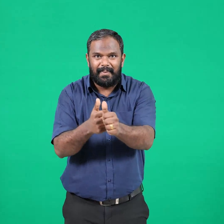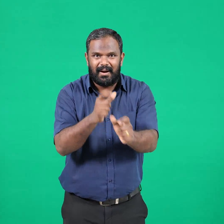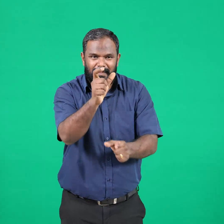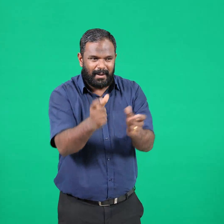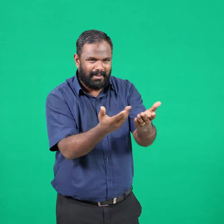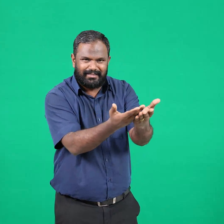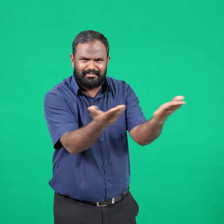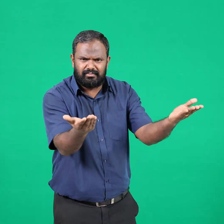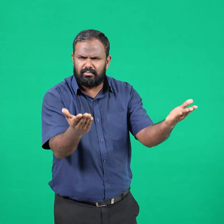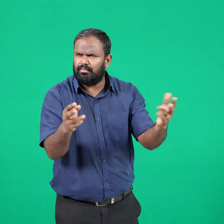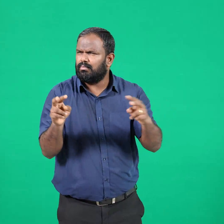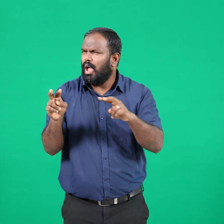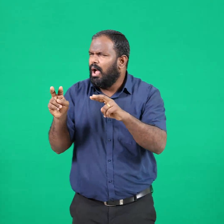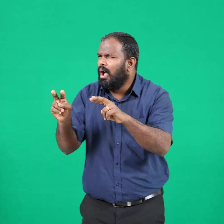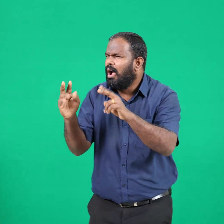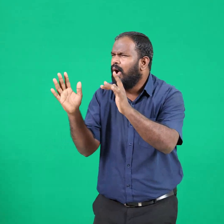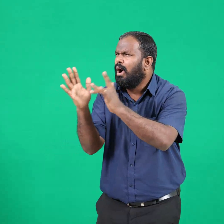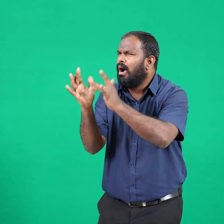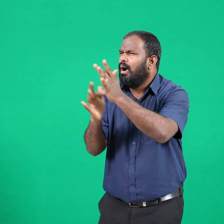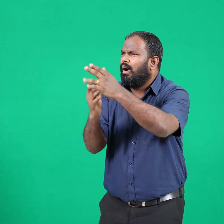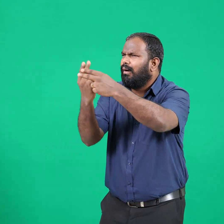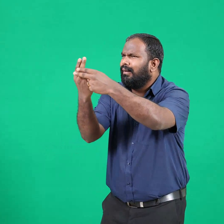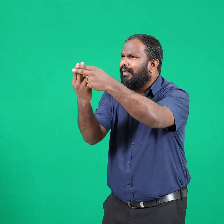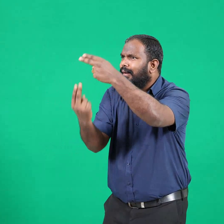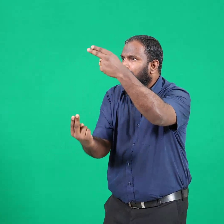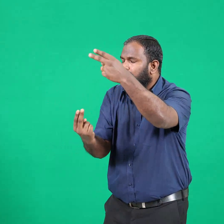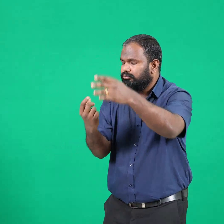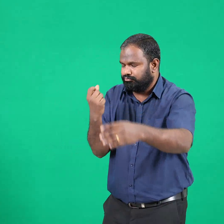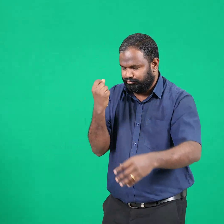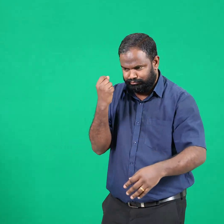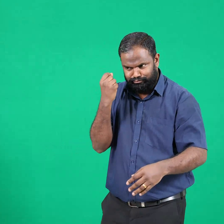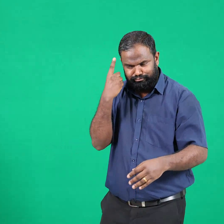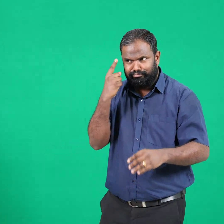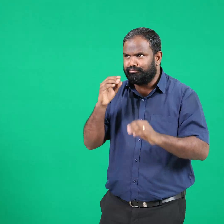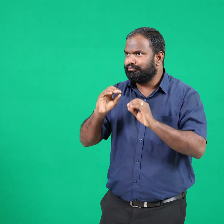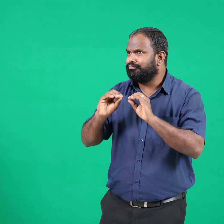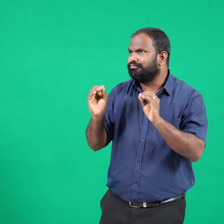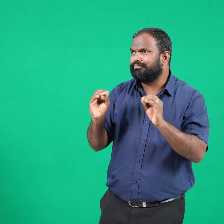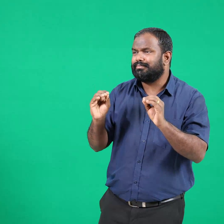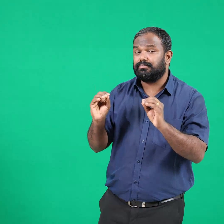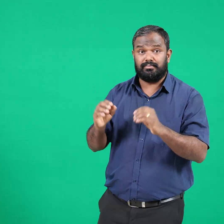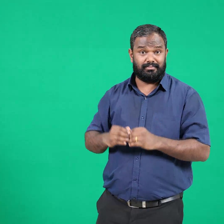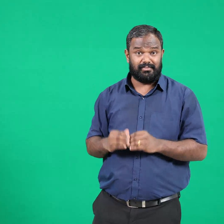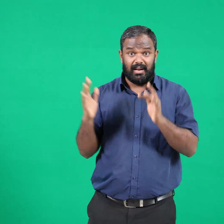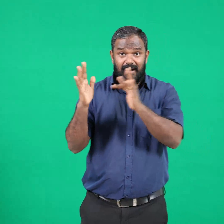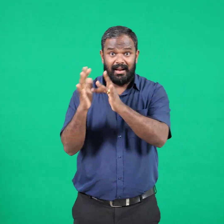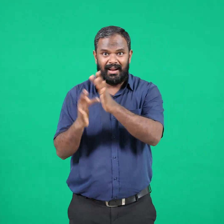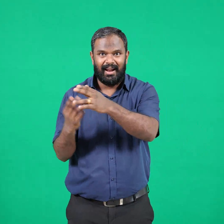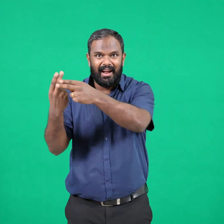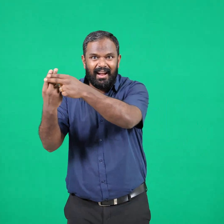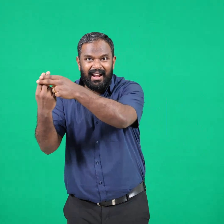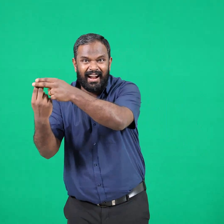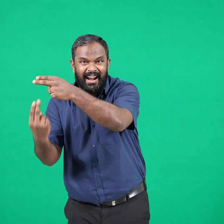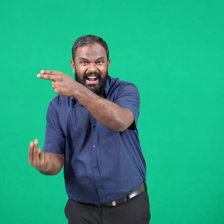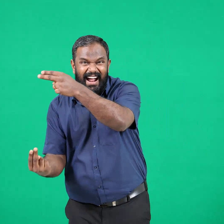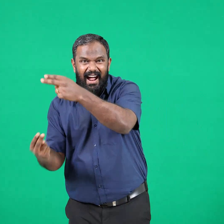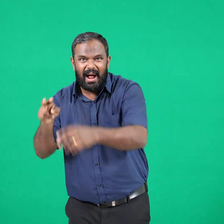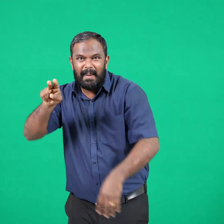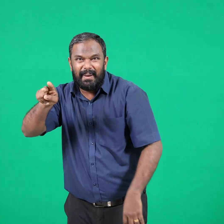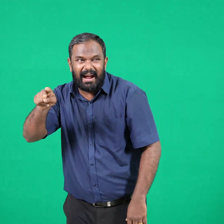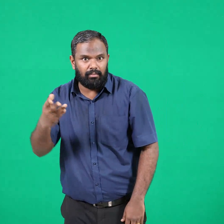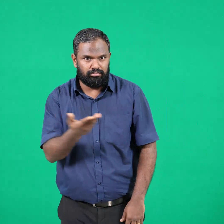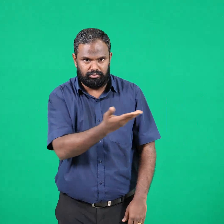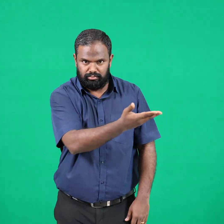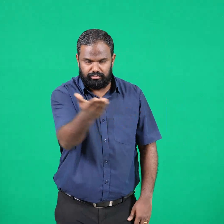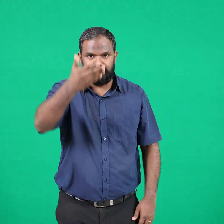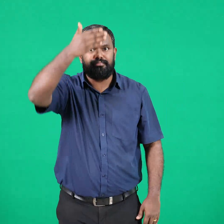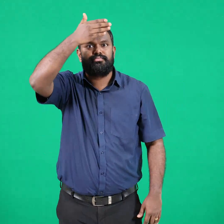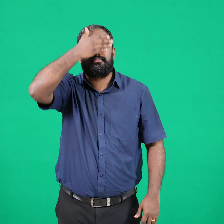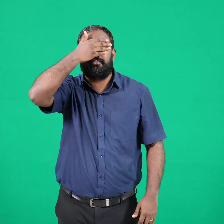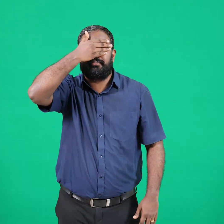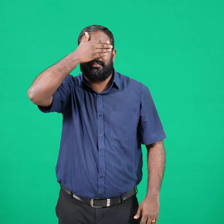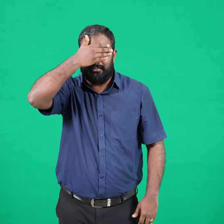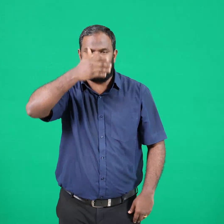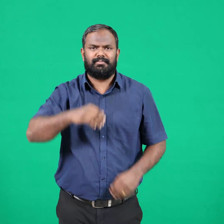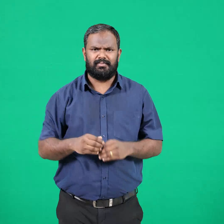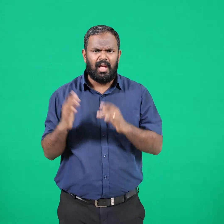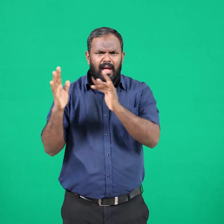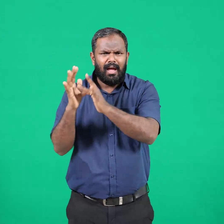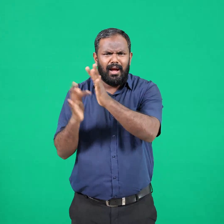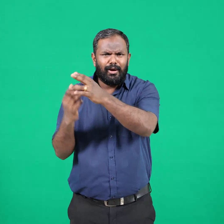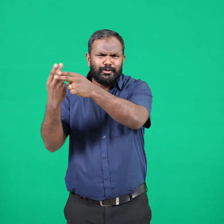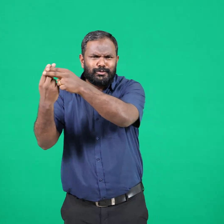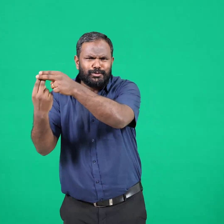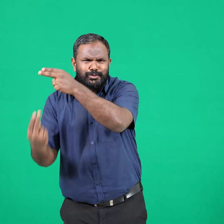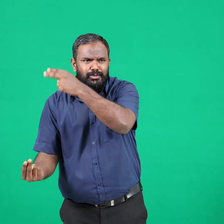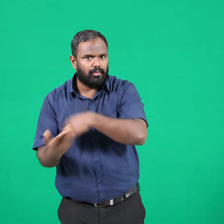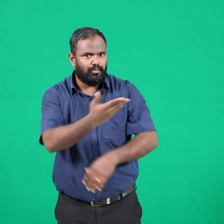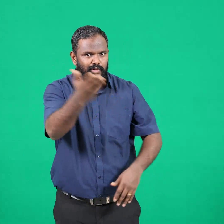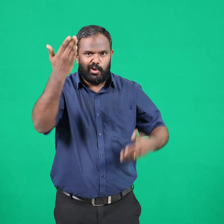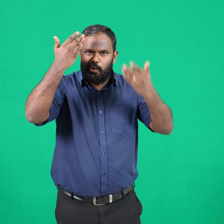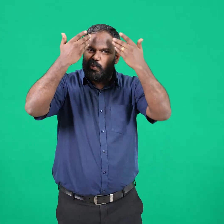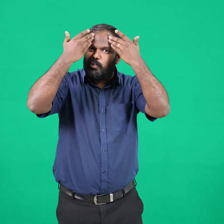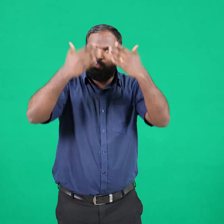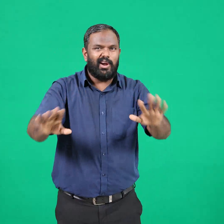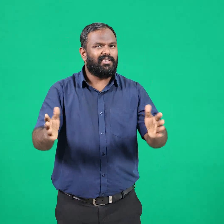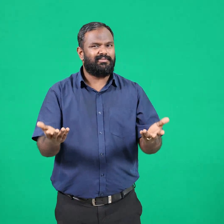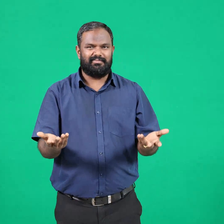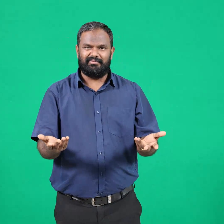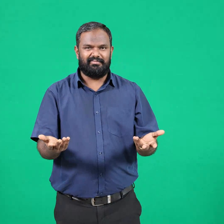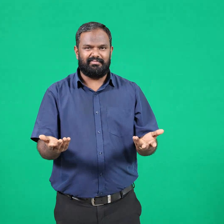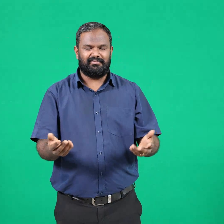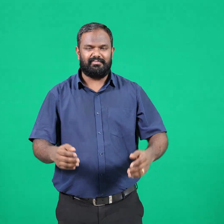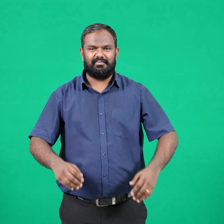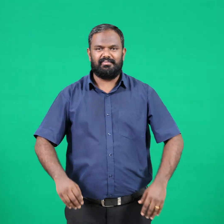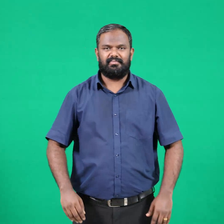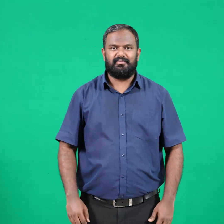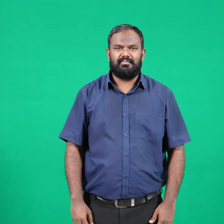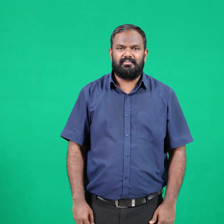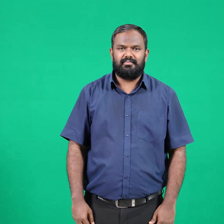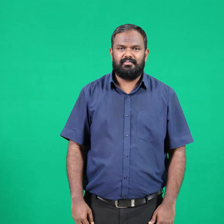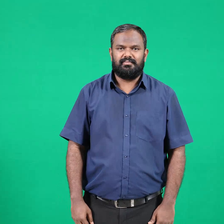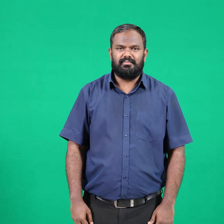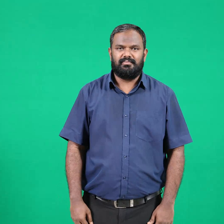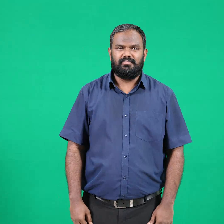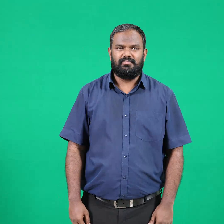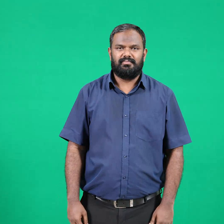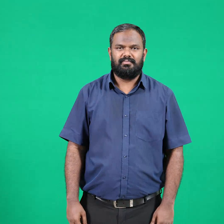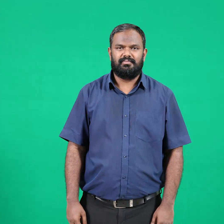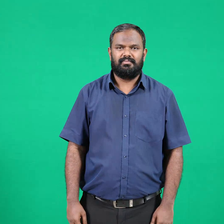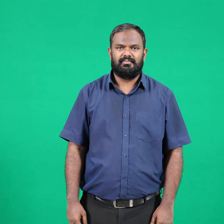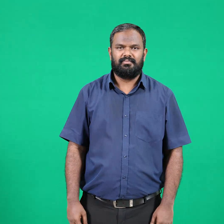The meaning was hidden from them, and they did not comprehend what He was saying.